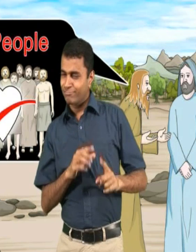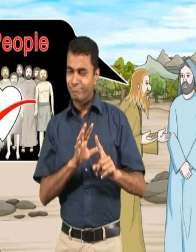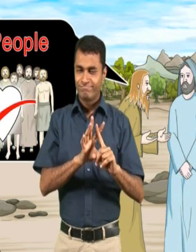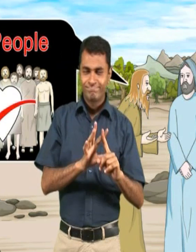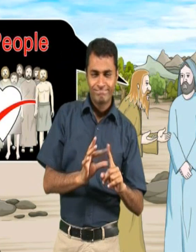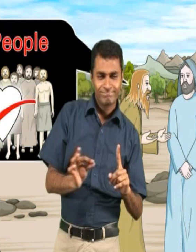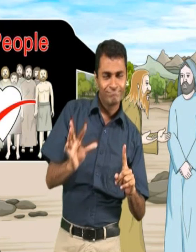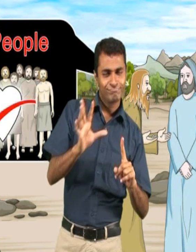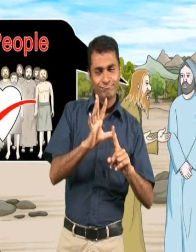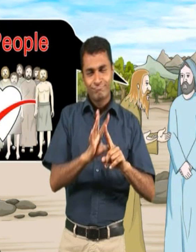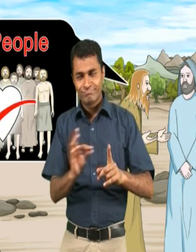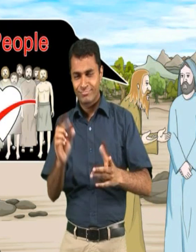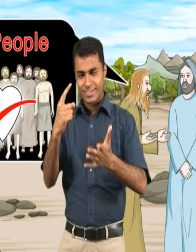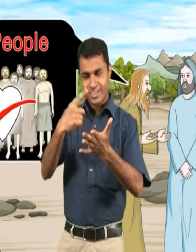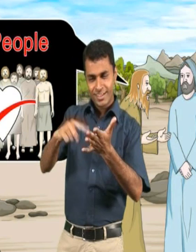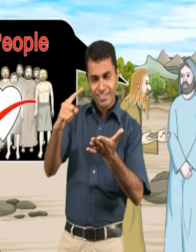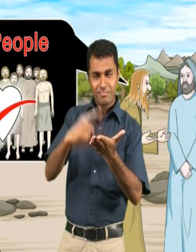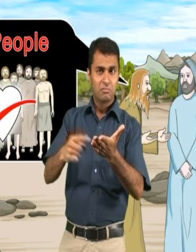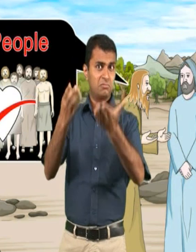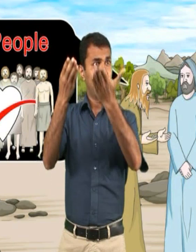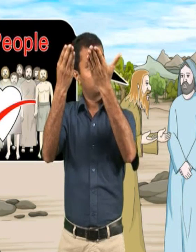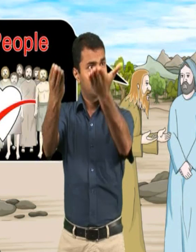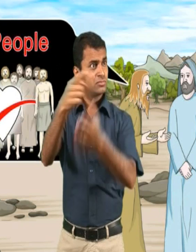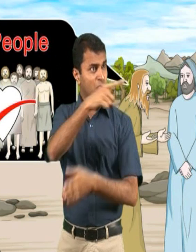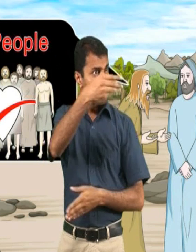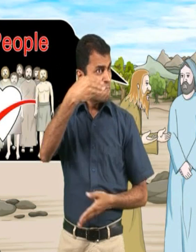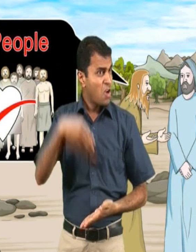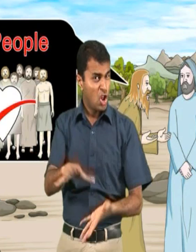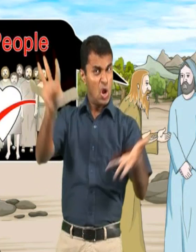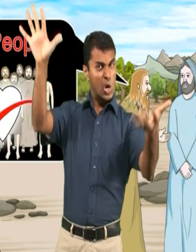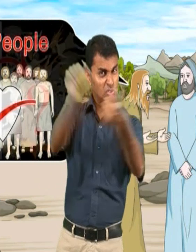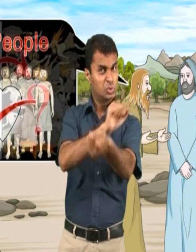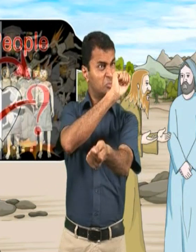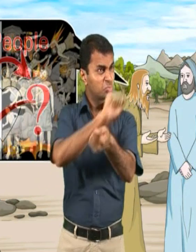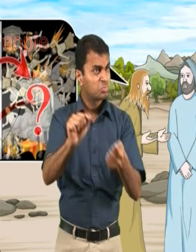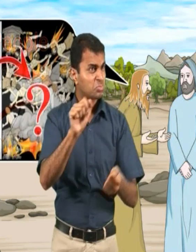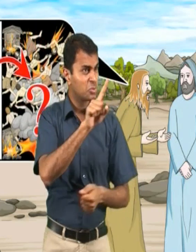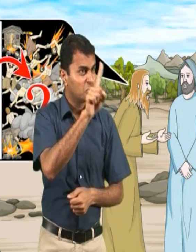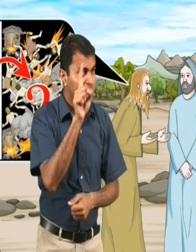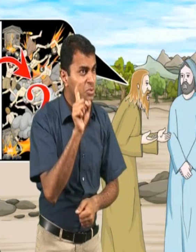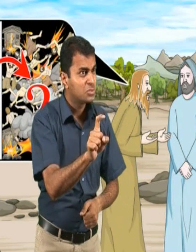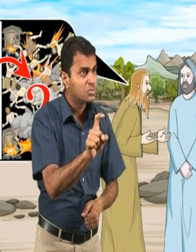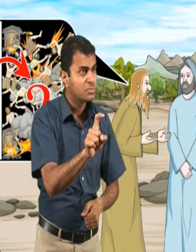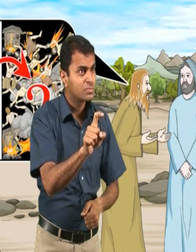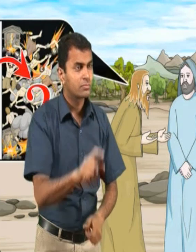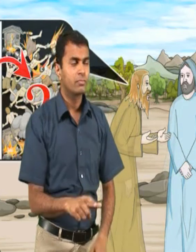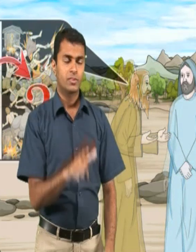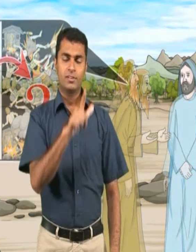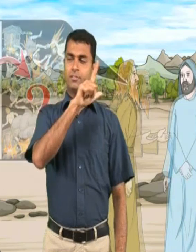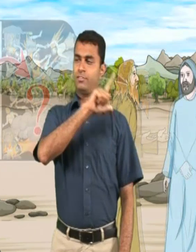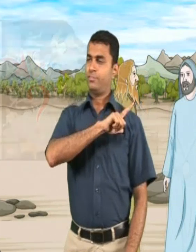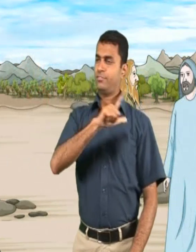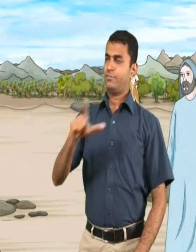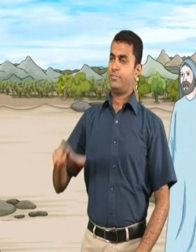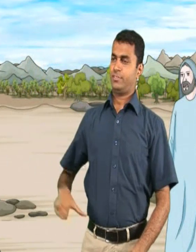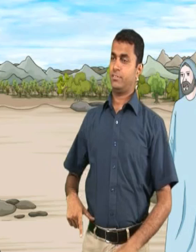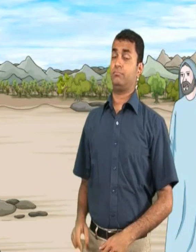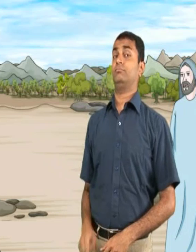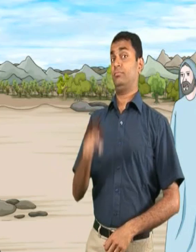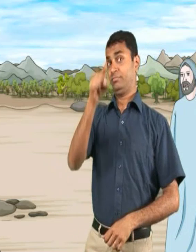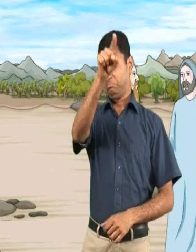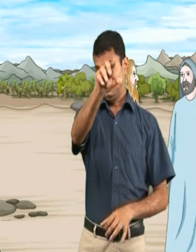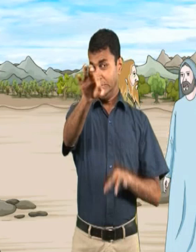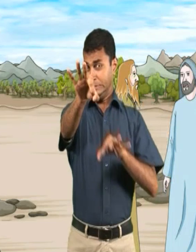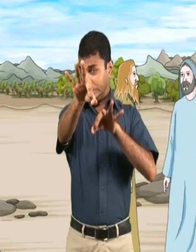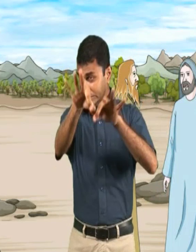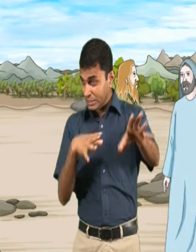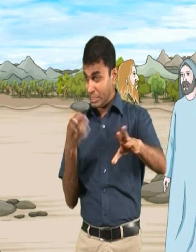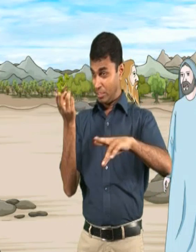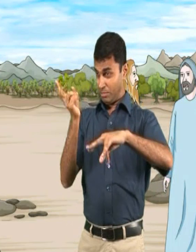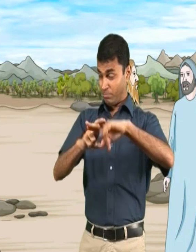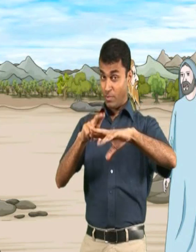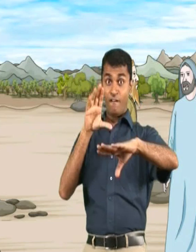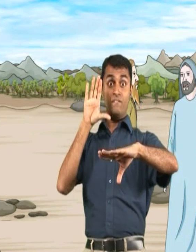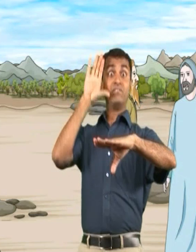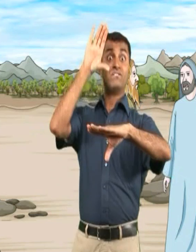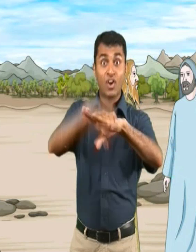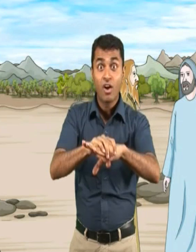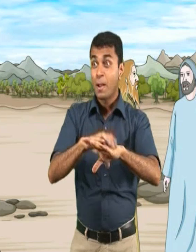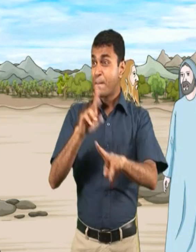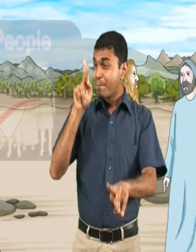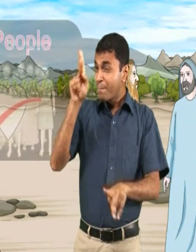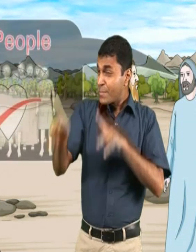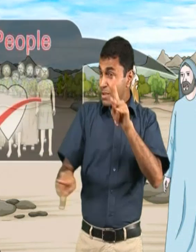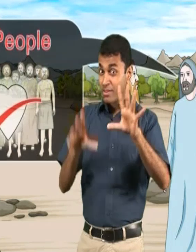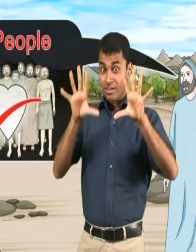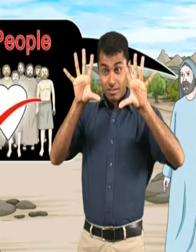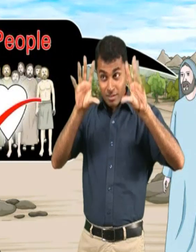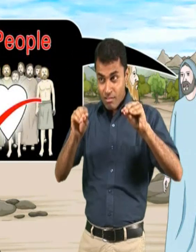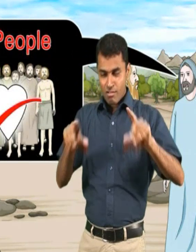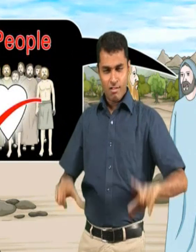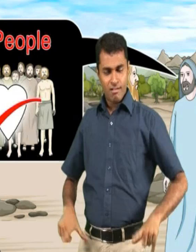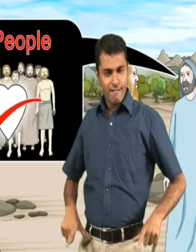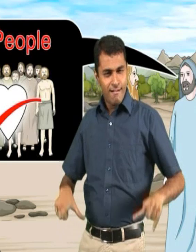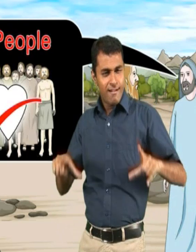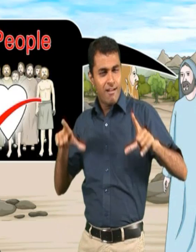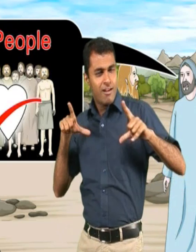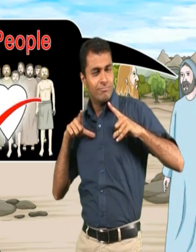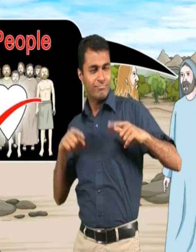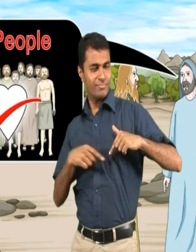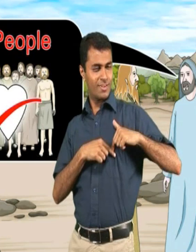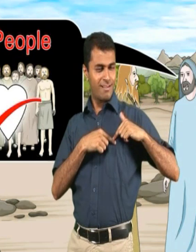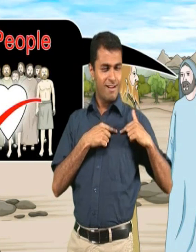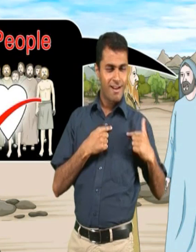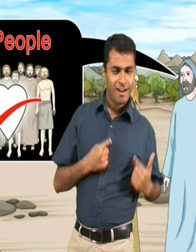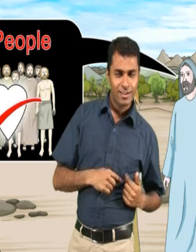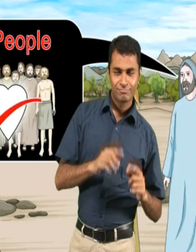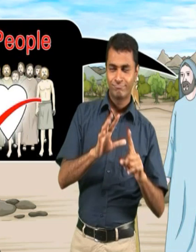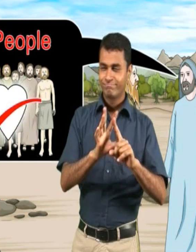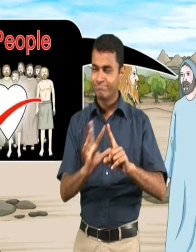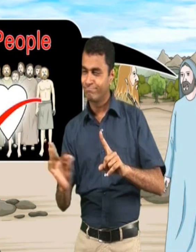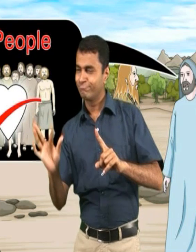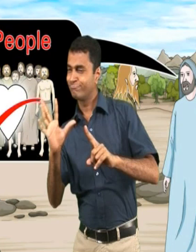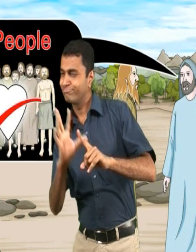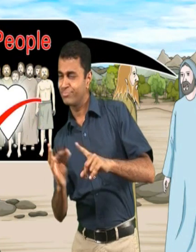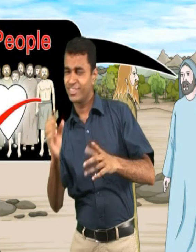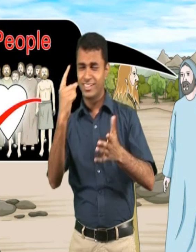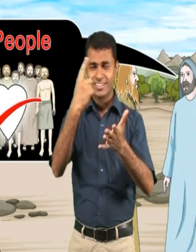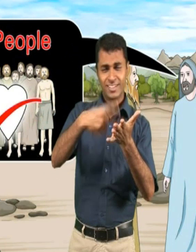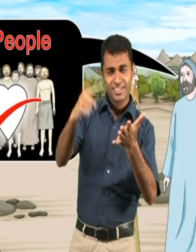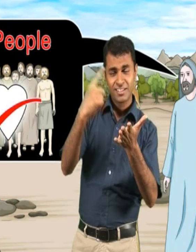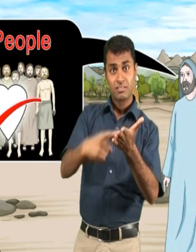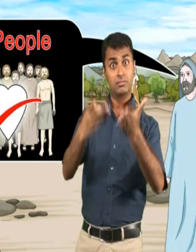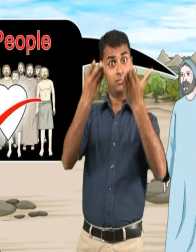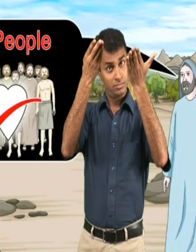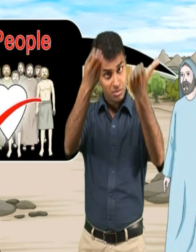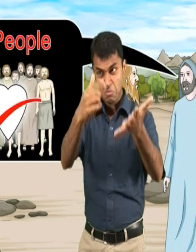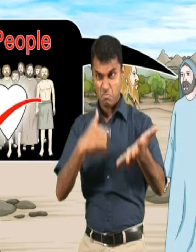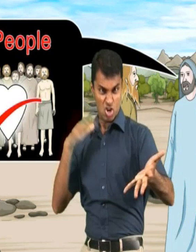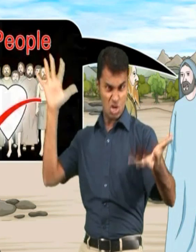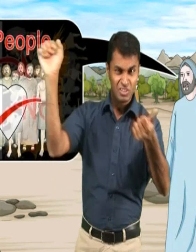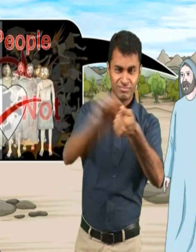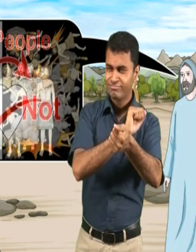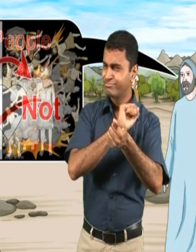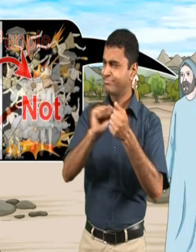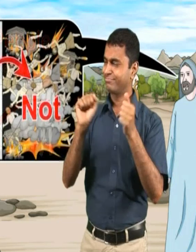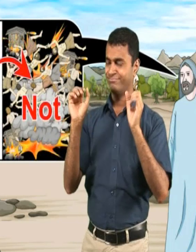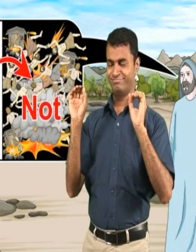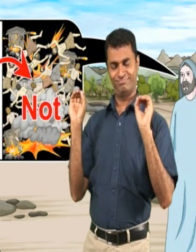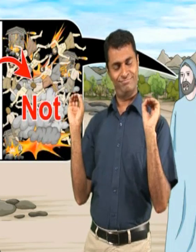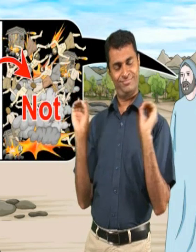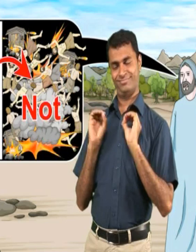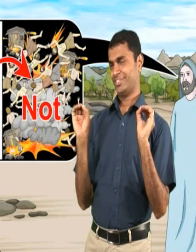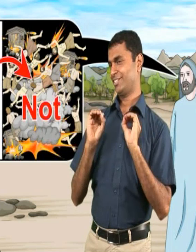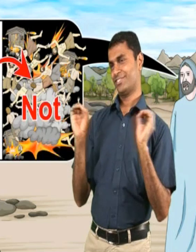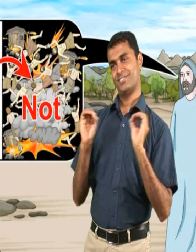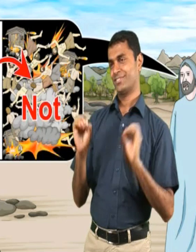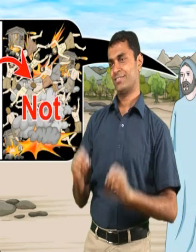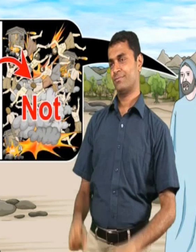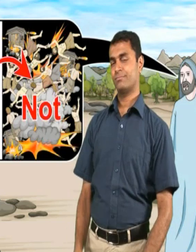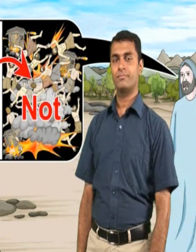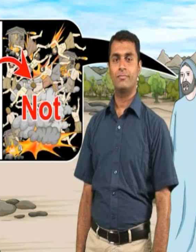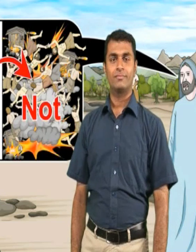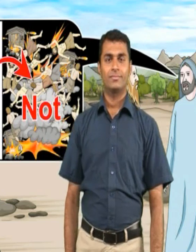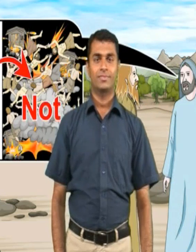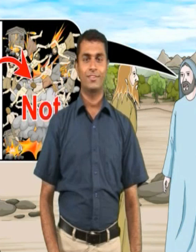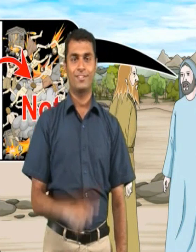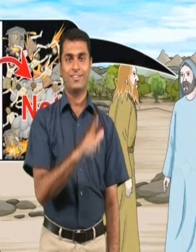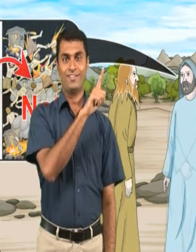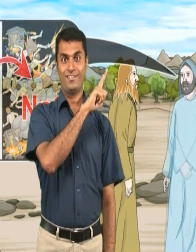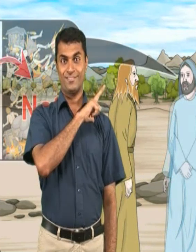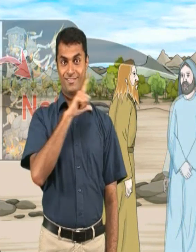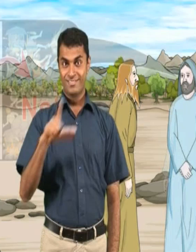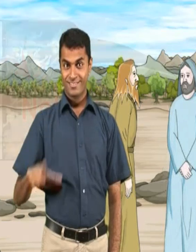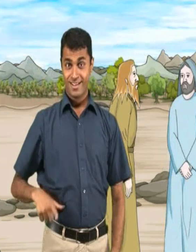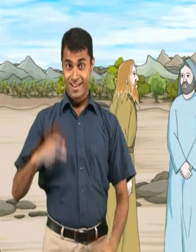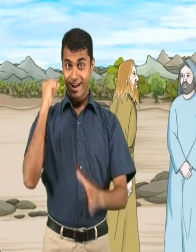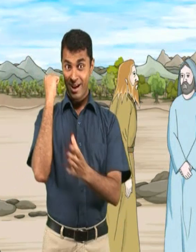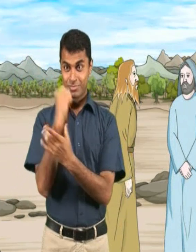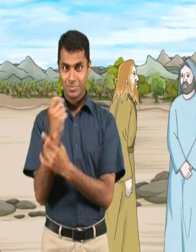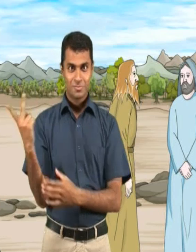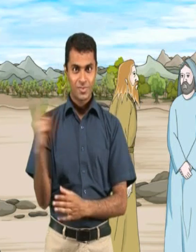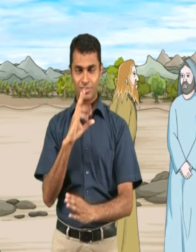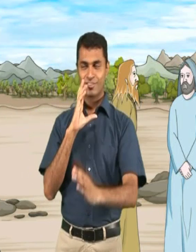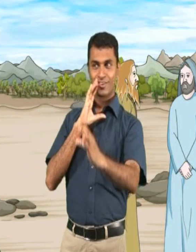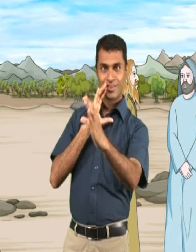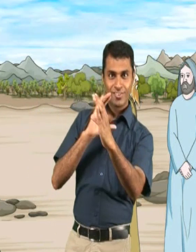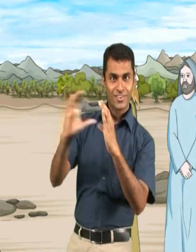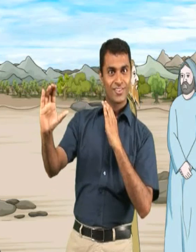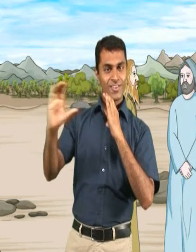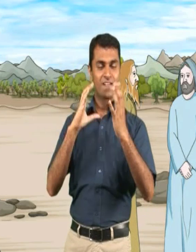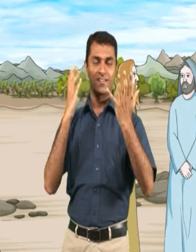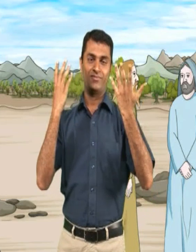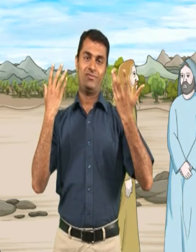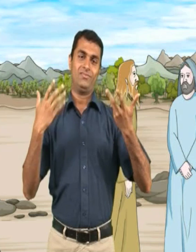And He answered, “On account of the ten, I will not destroy it.”